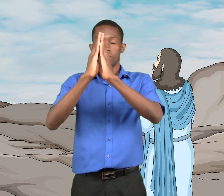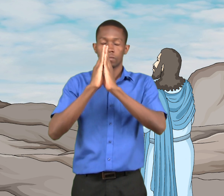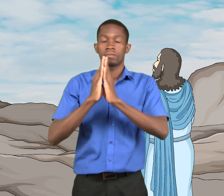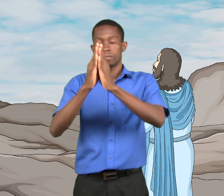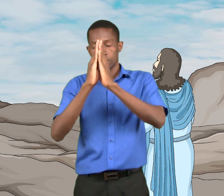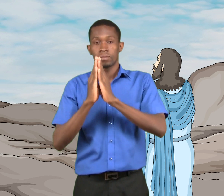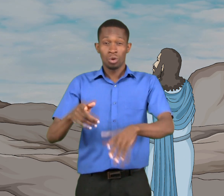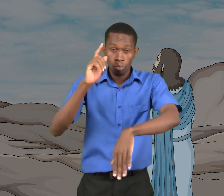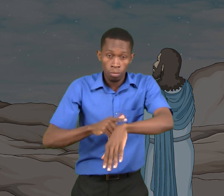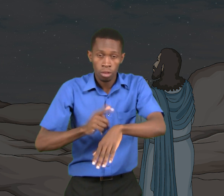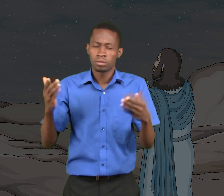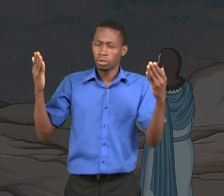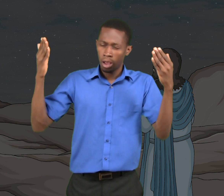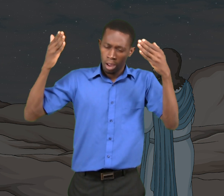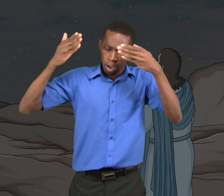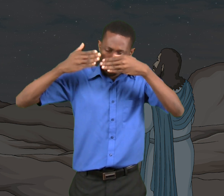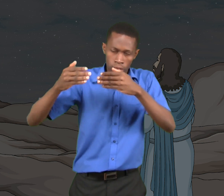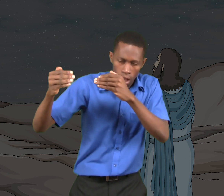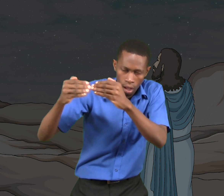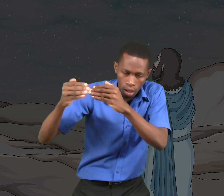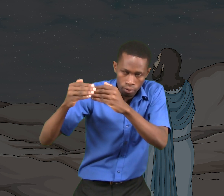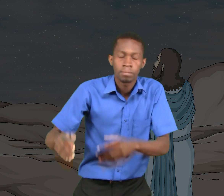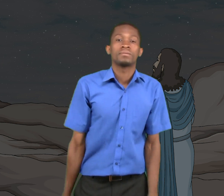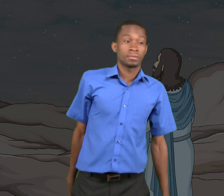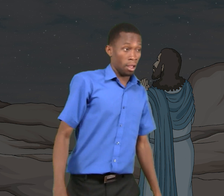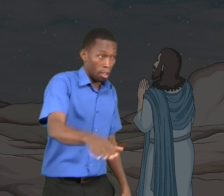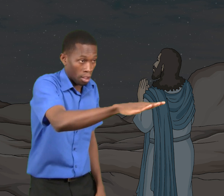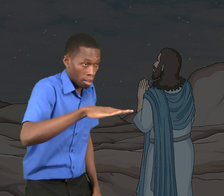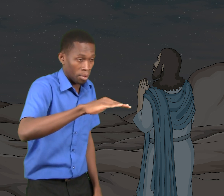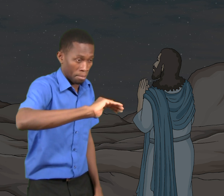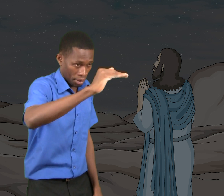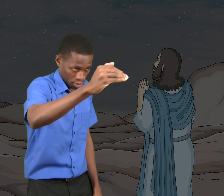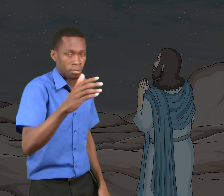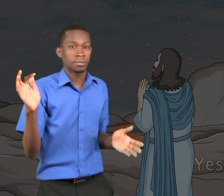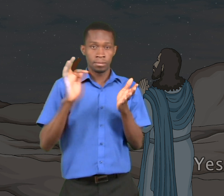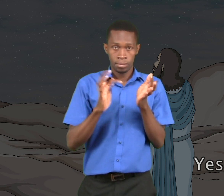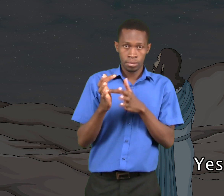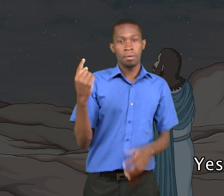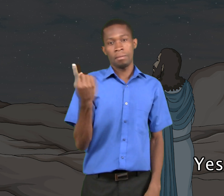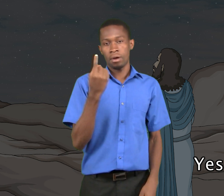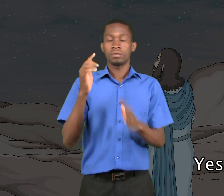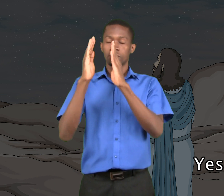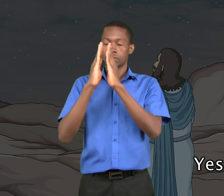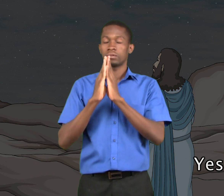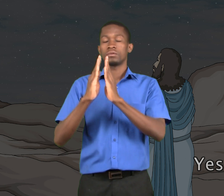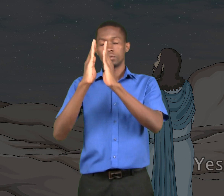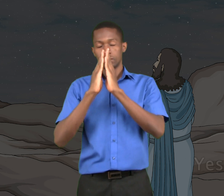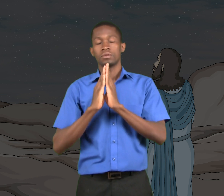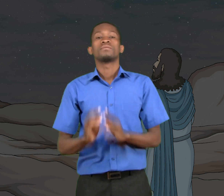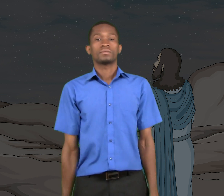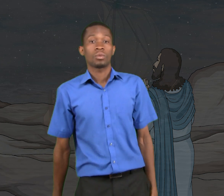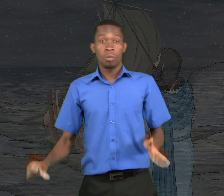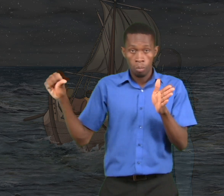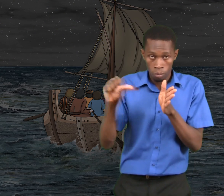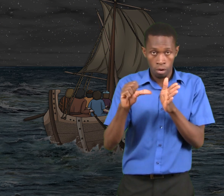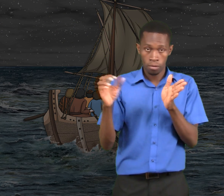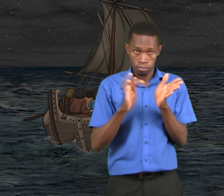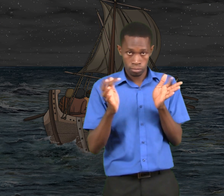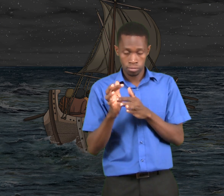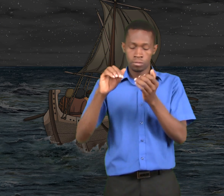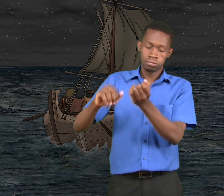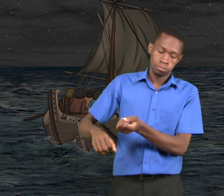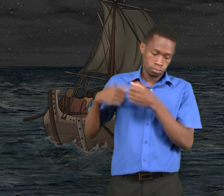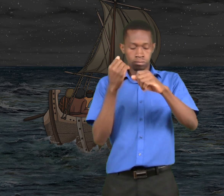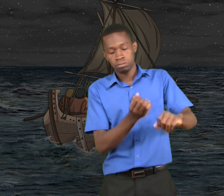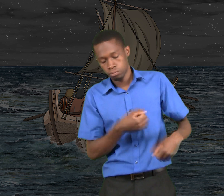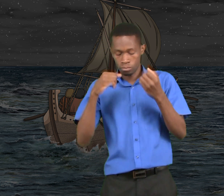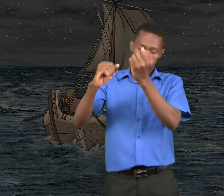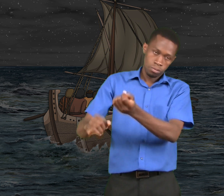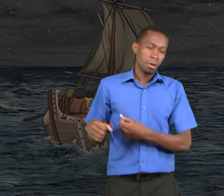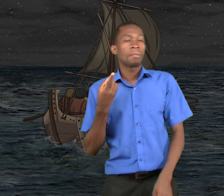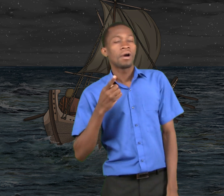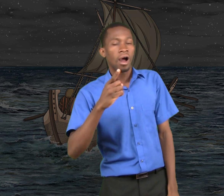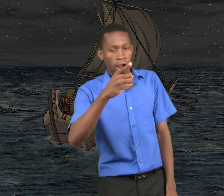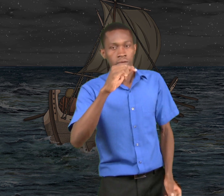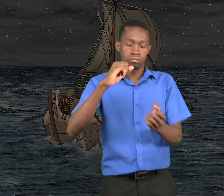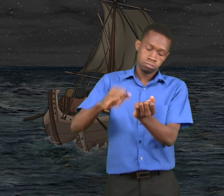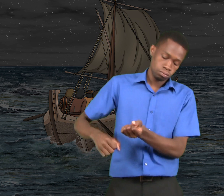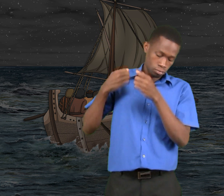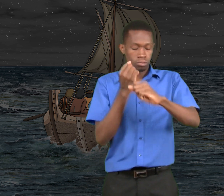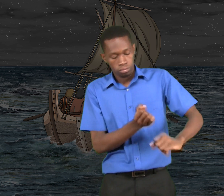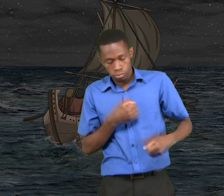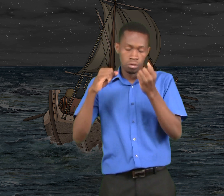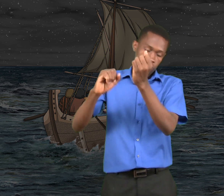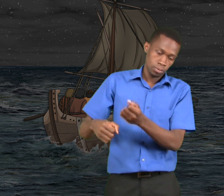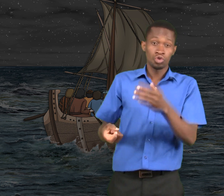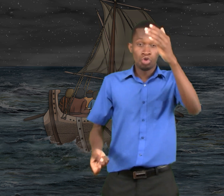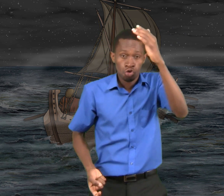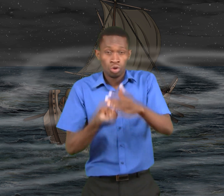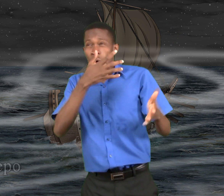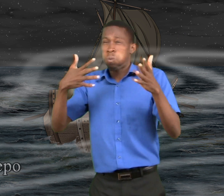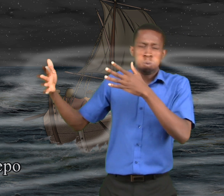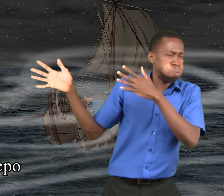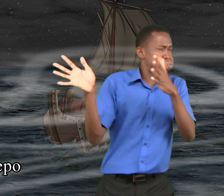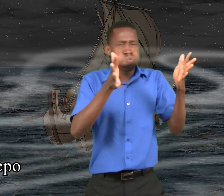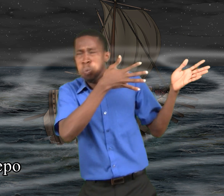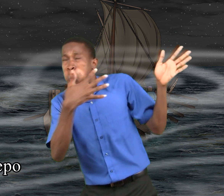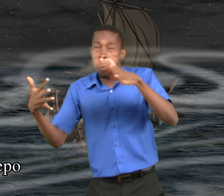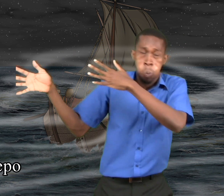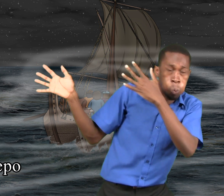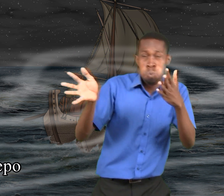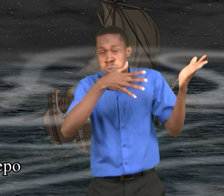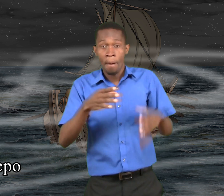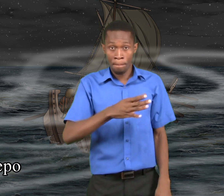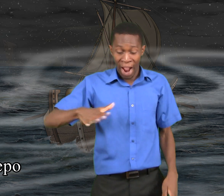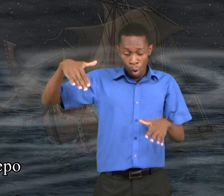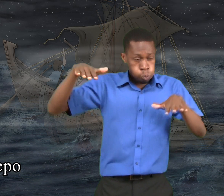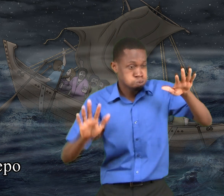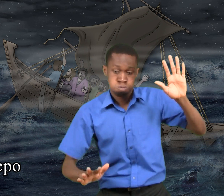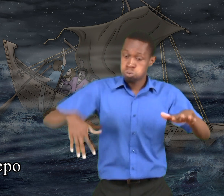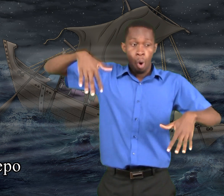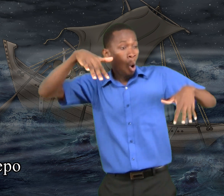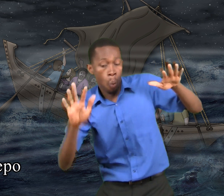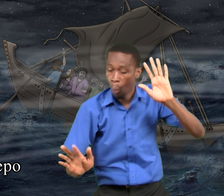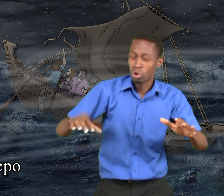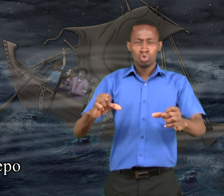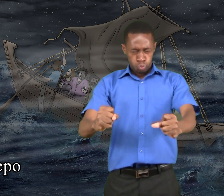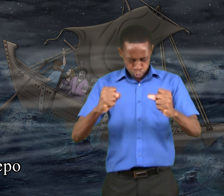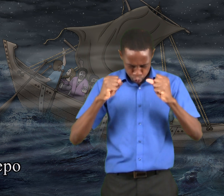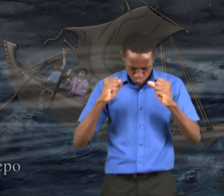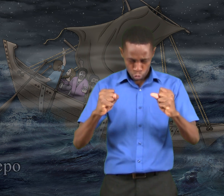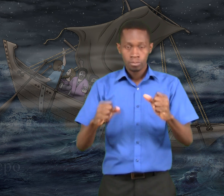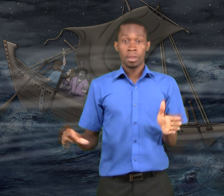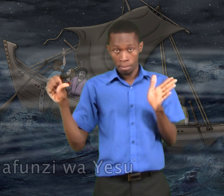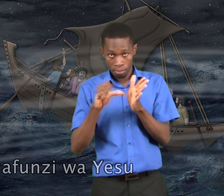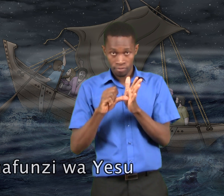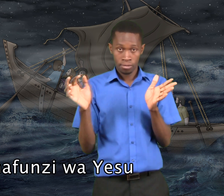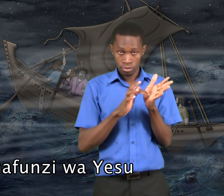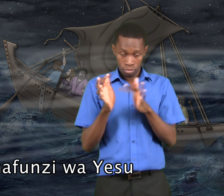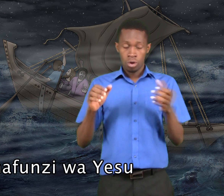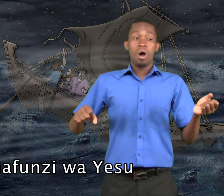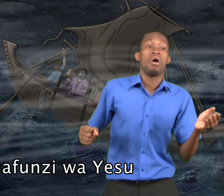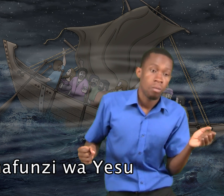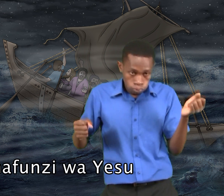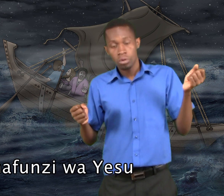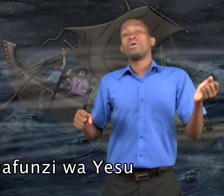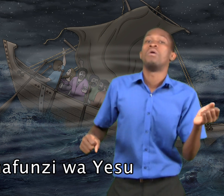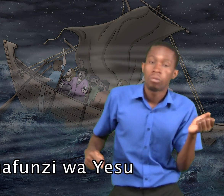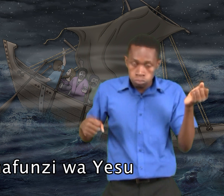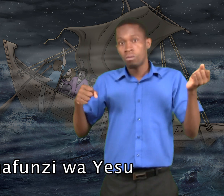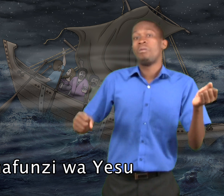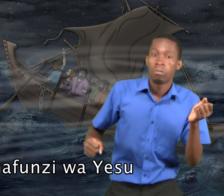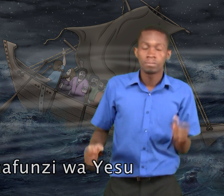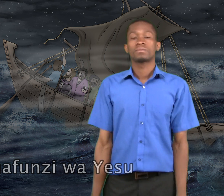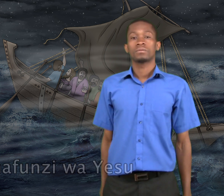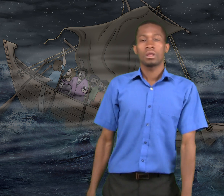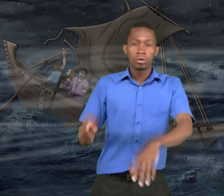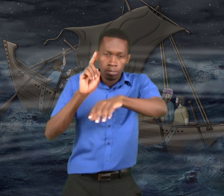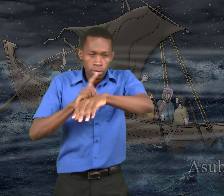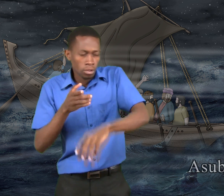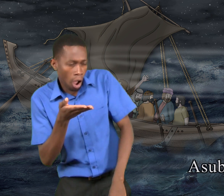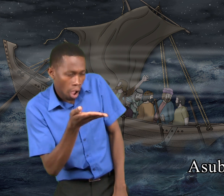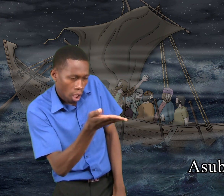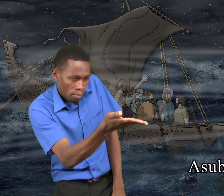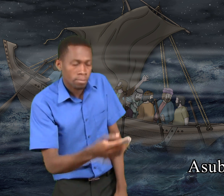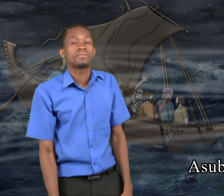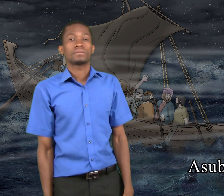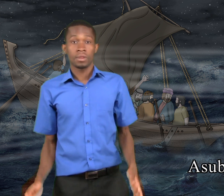When evening came, He was there alone, but the boat was already far from land, buffeted by the waves because the wind was against it.